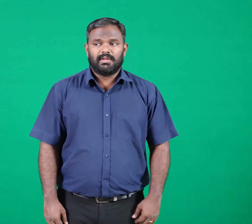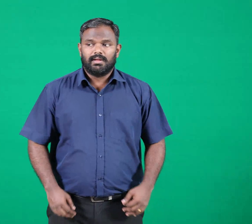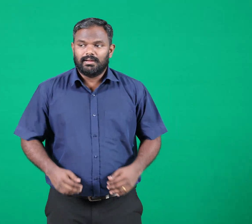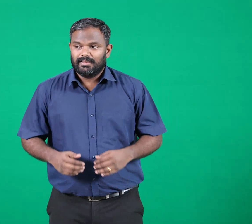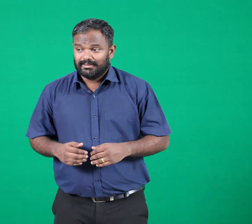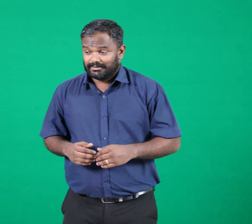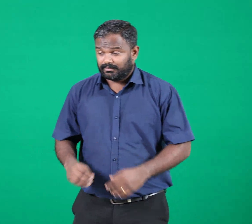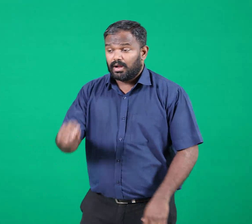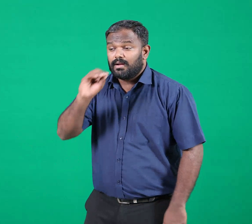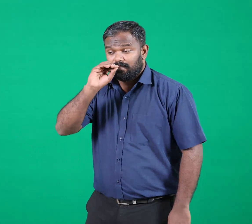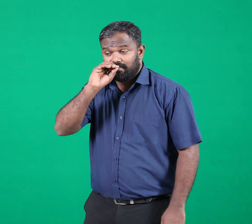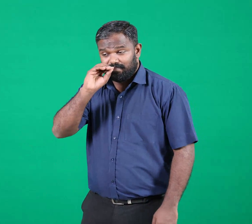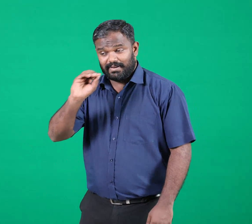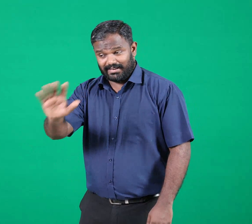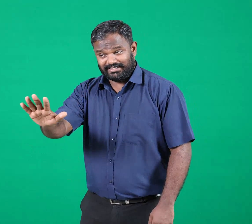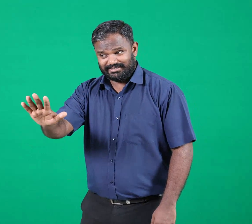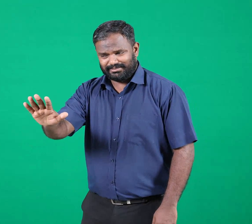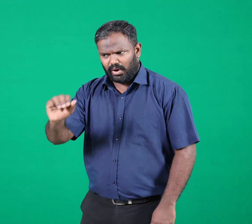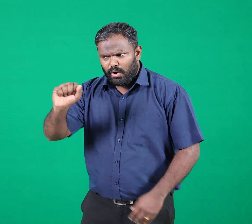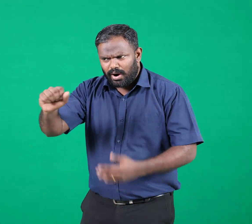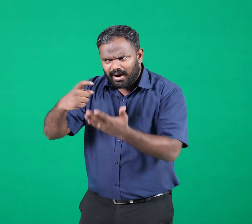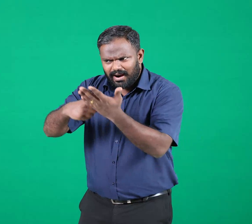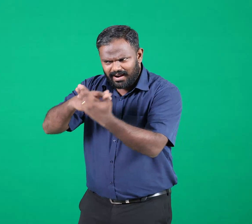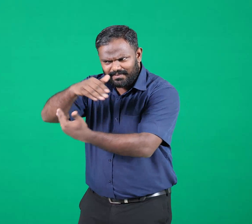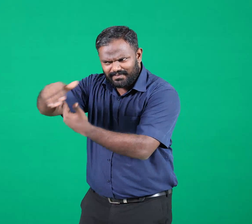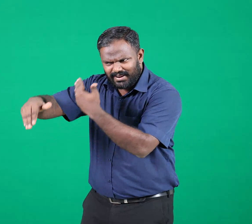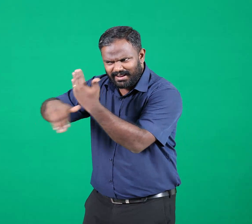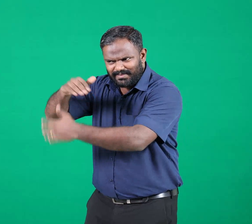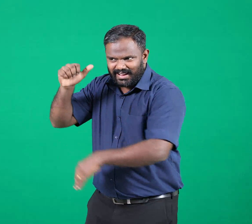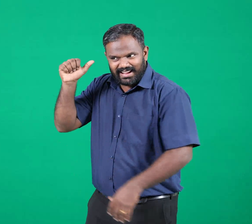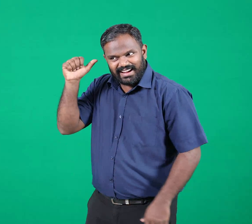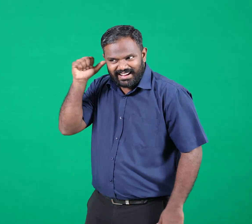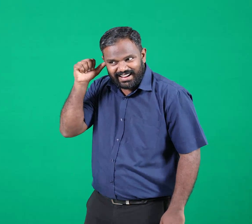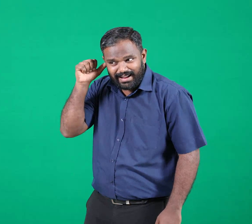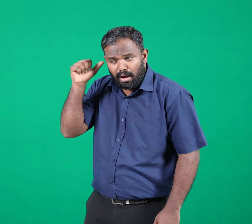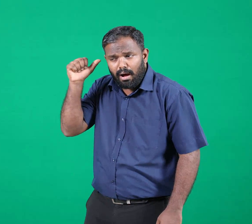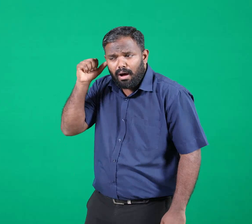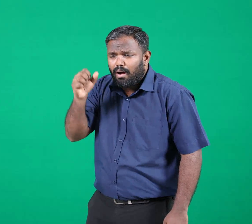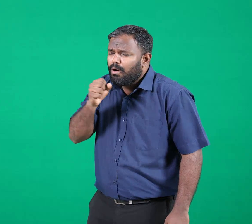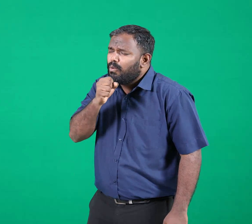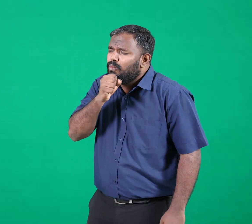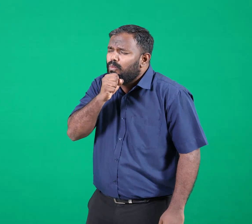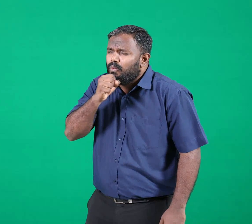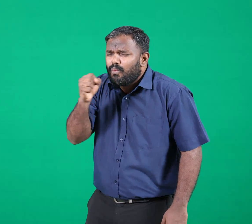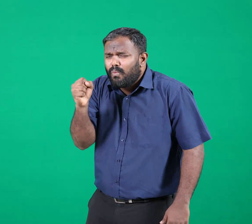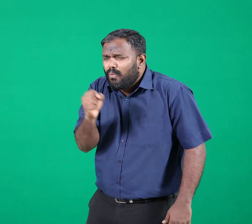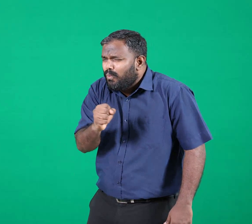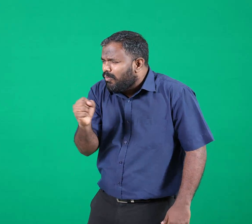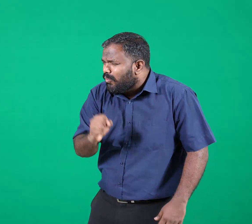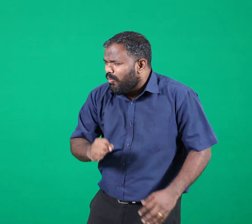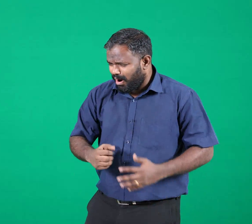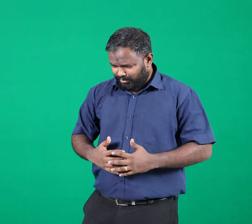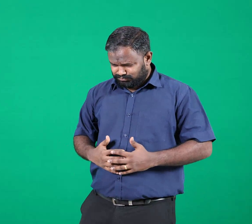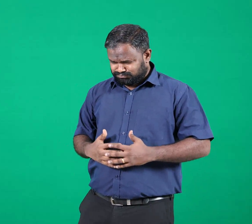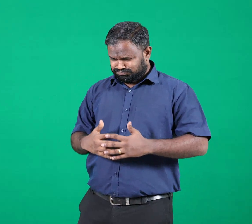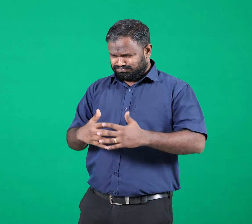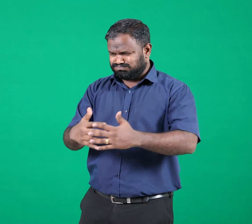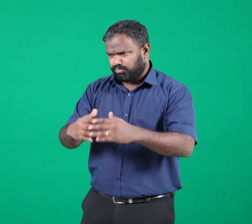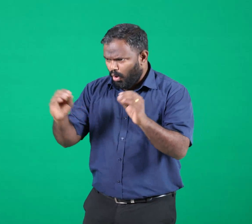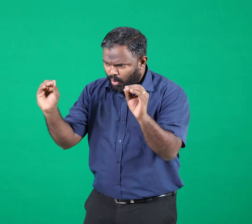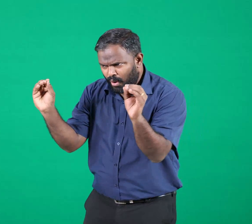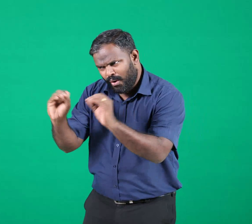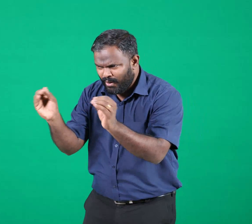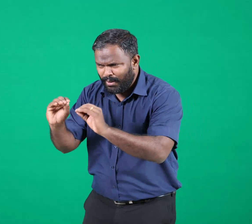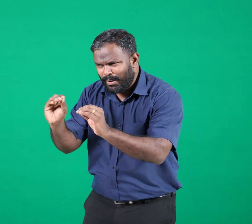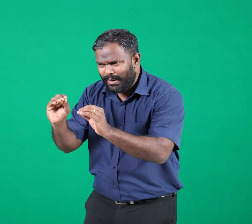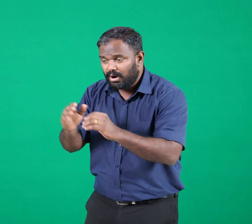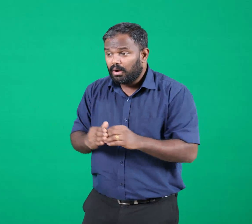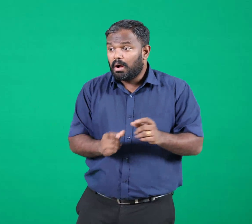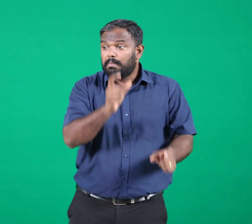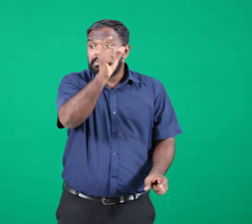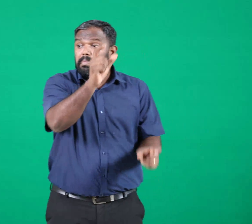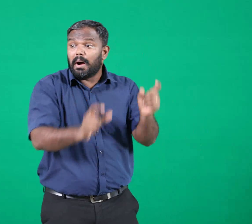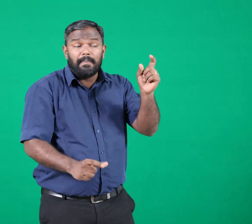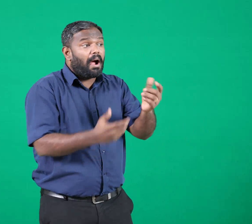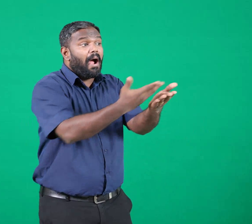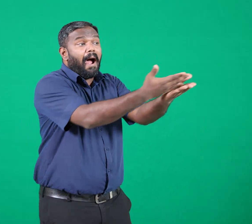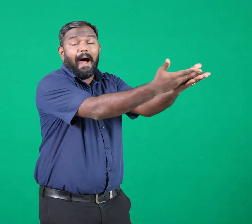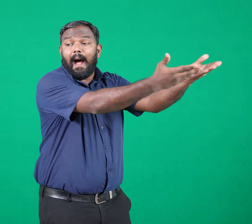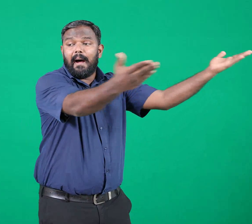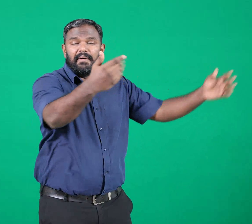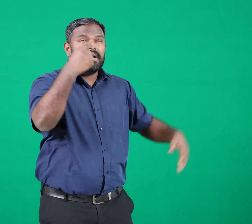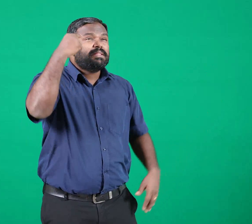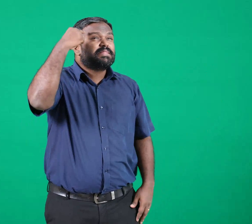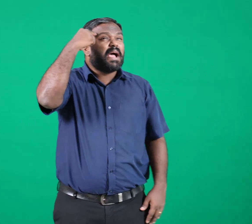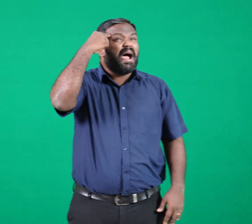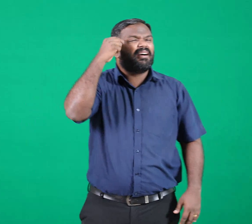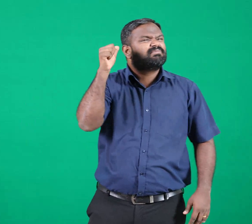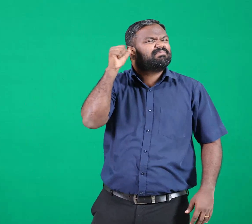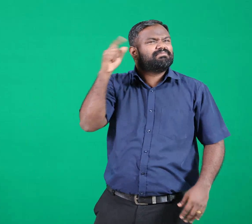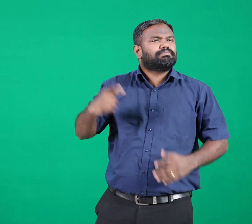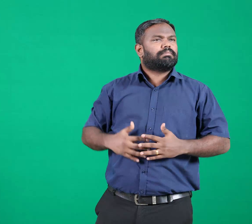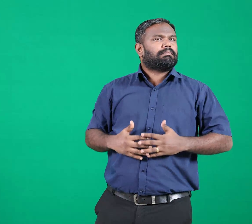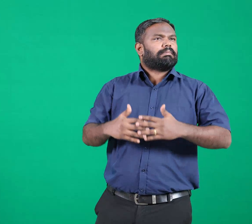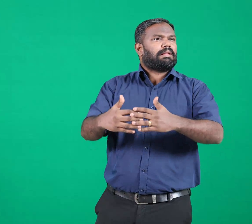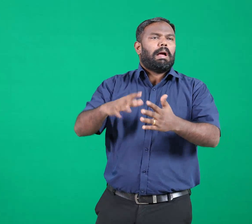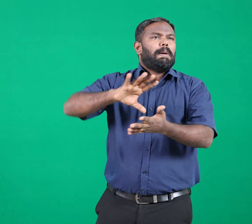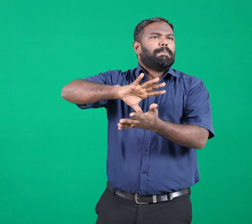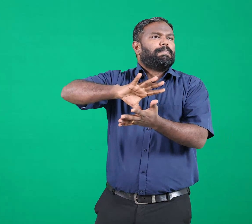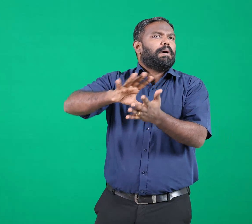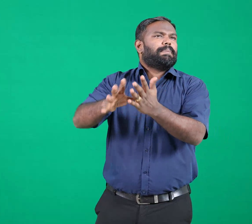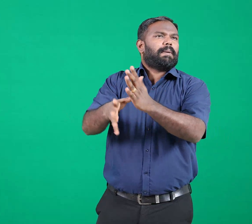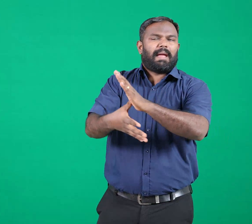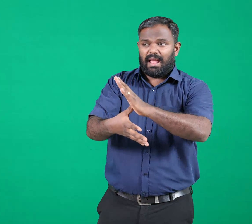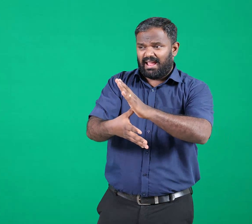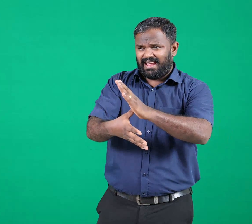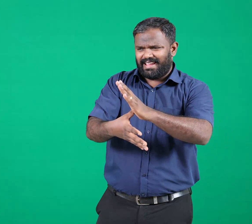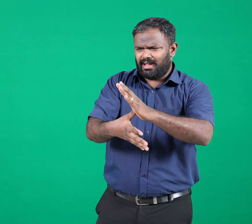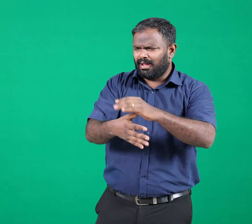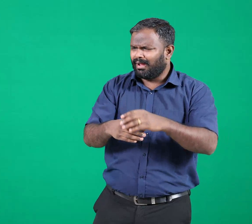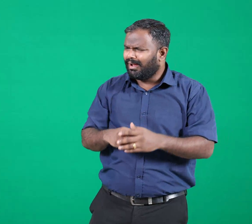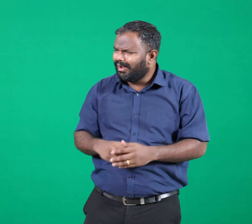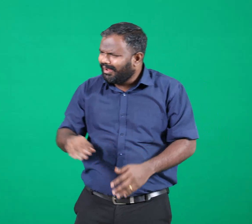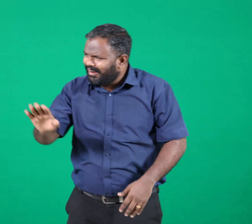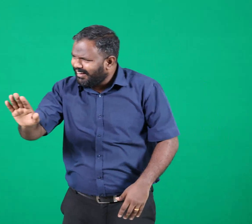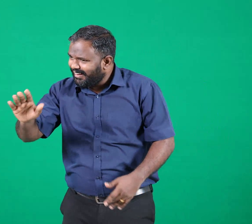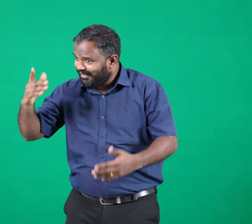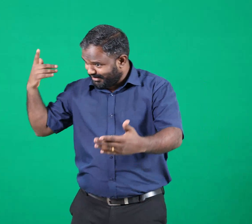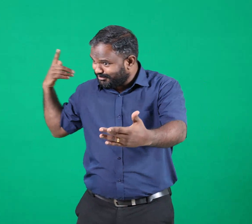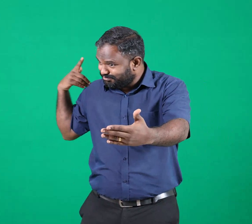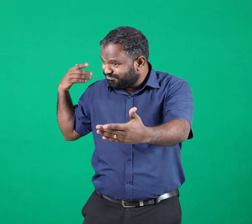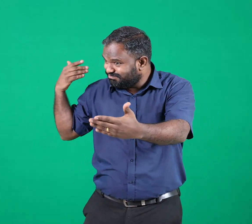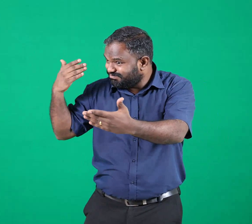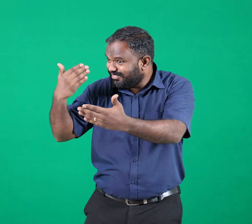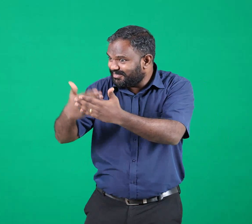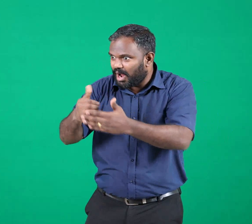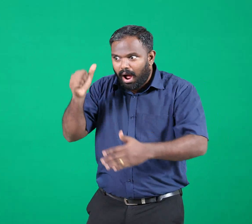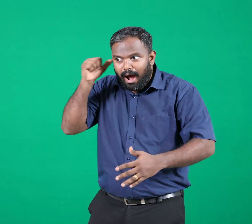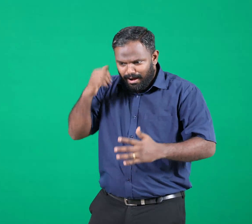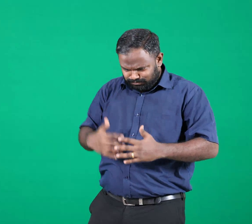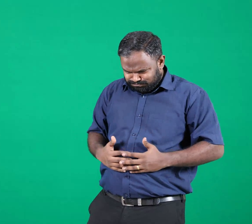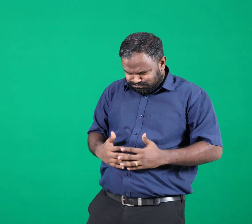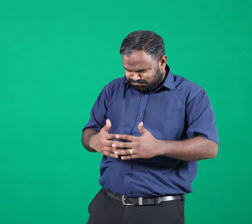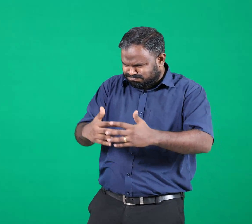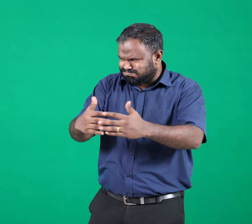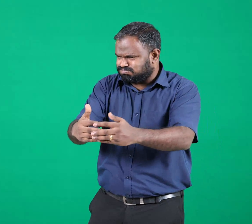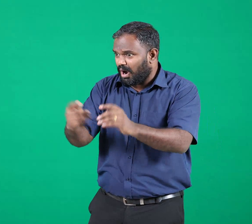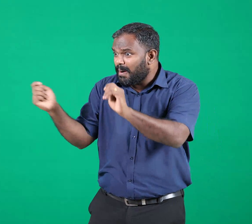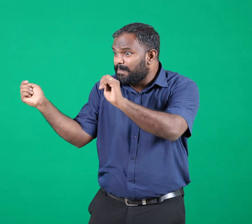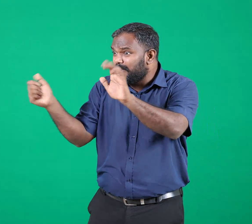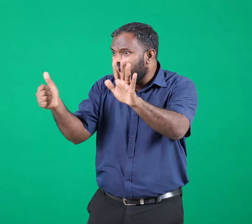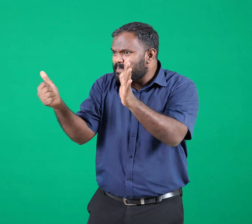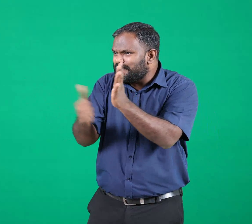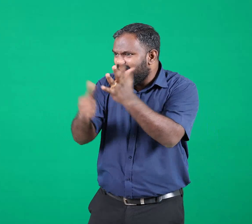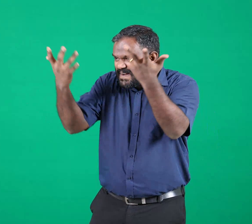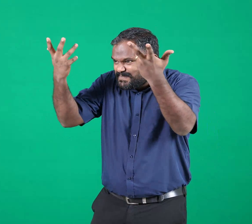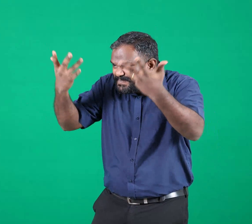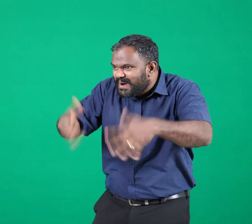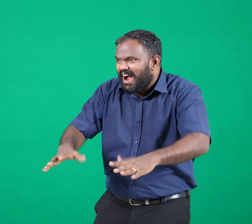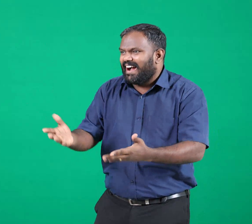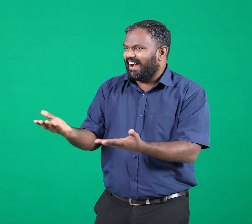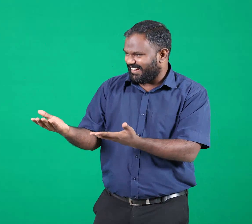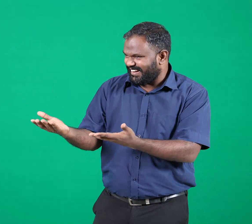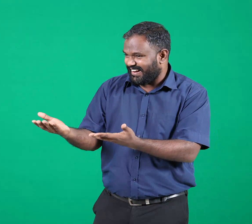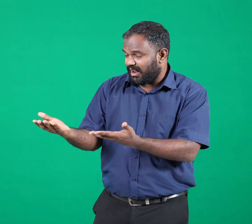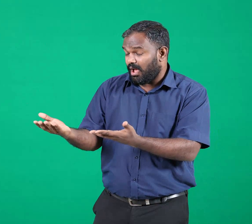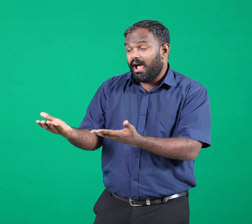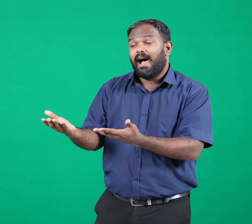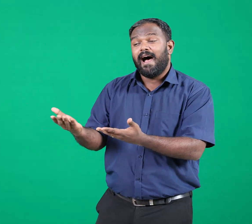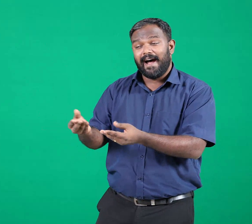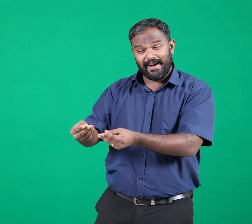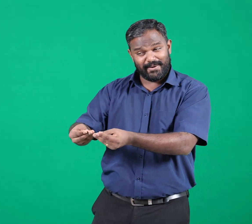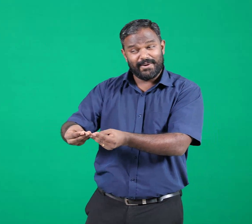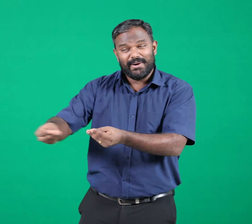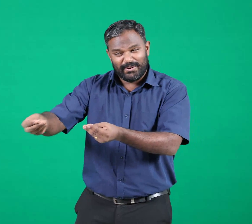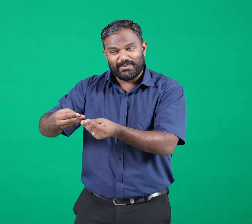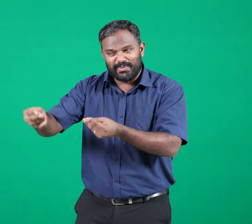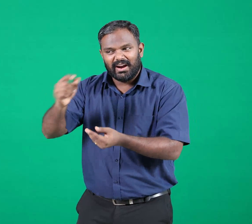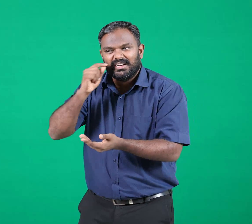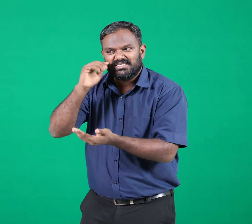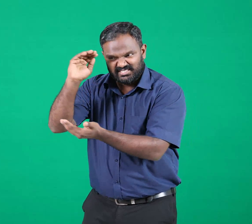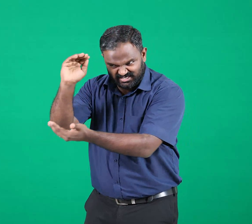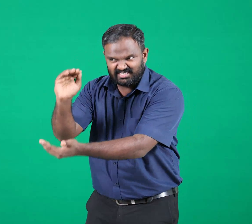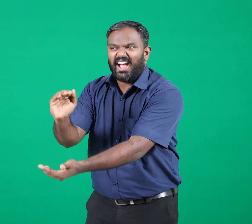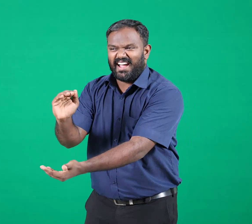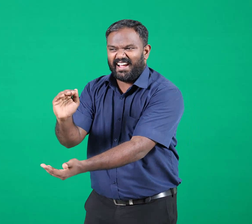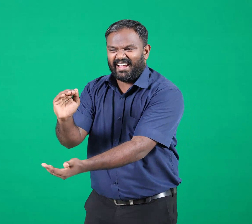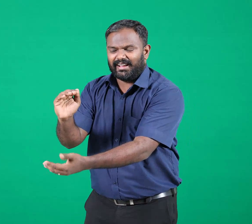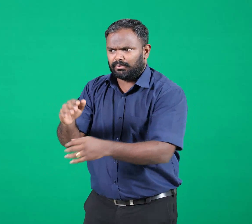Look, even Elizabeth your relative has conceived a son in her old age, and she who was called barren is in her sixth month.